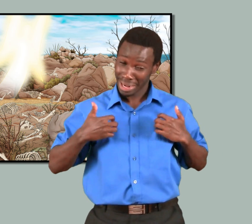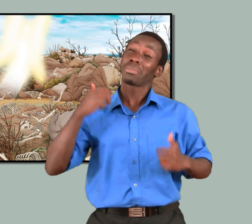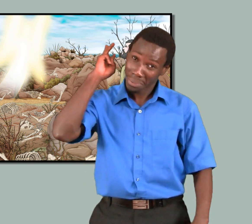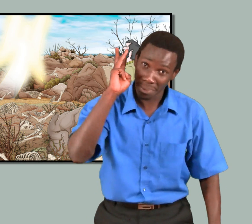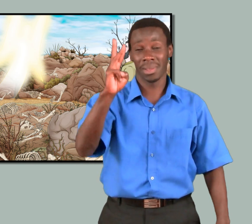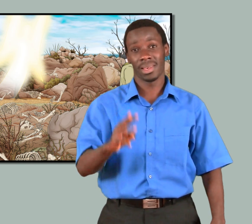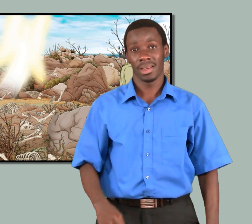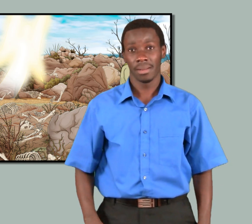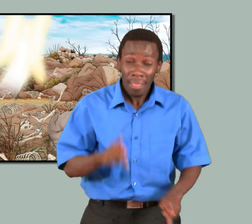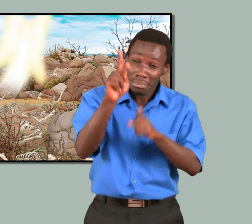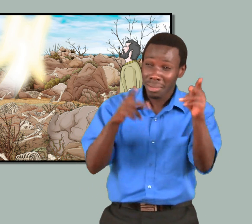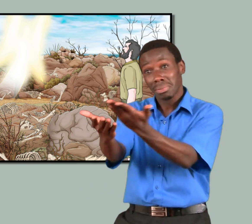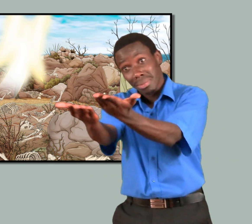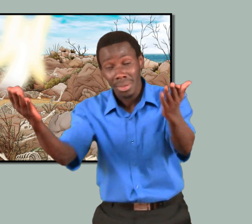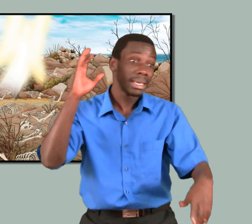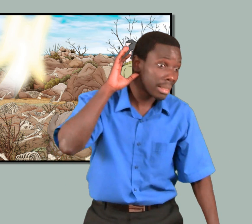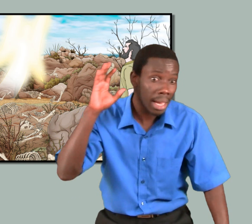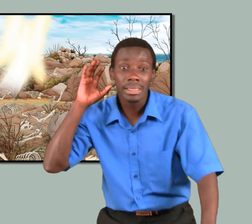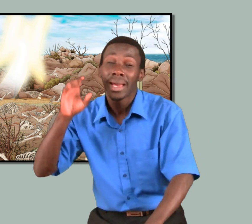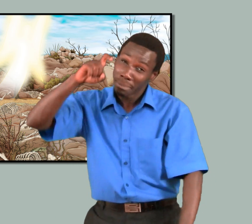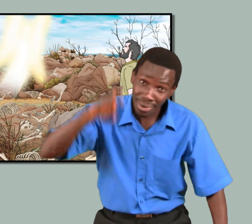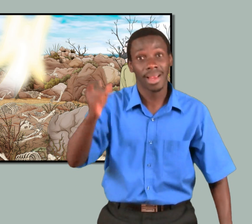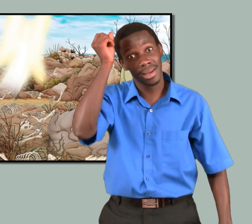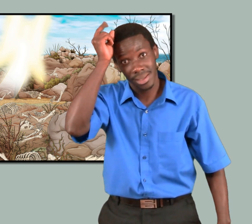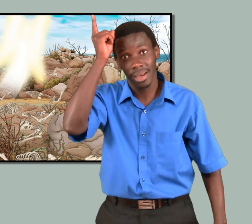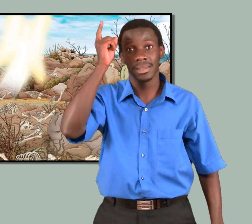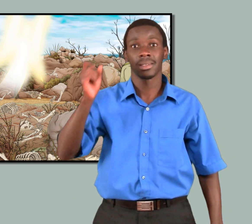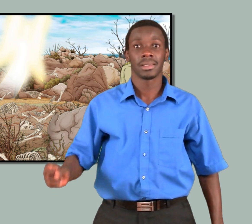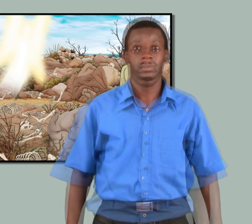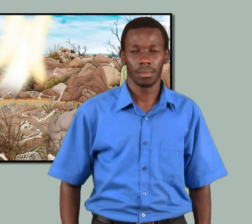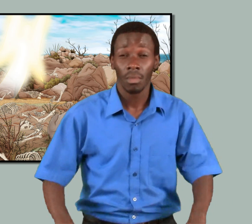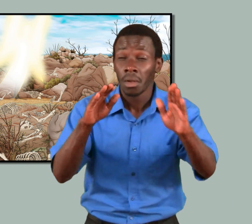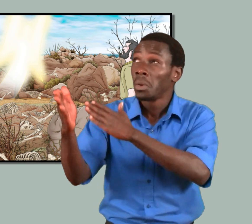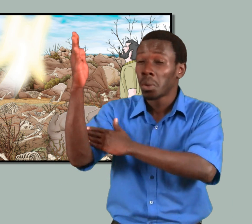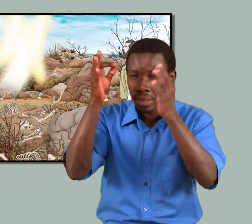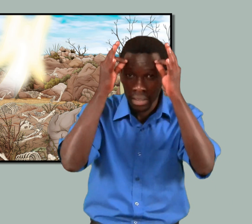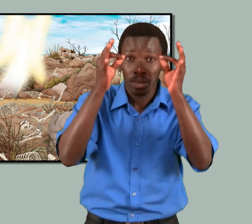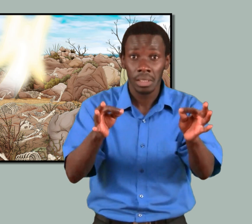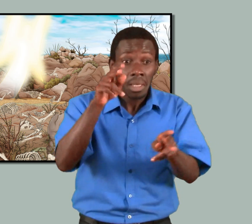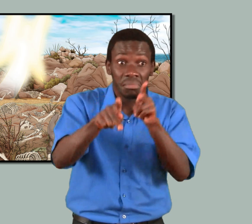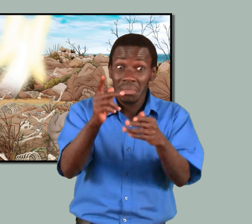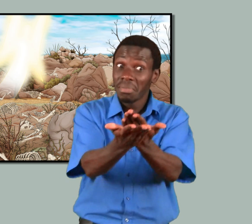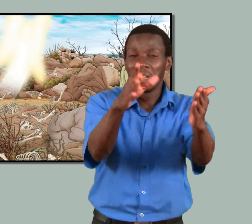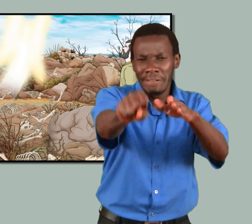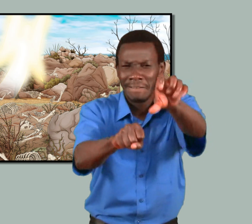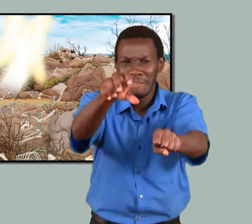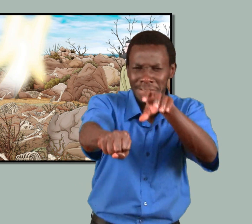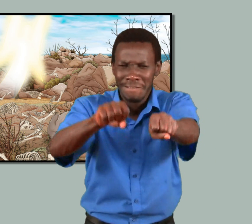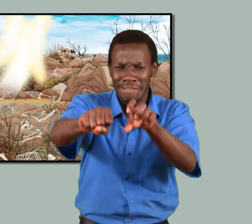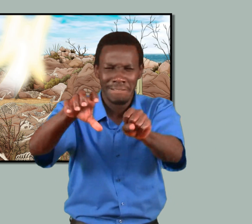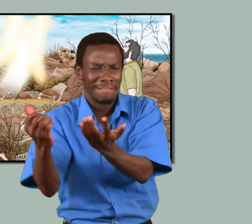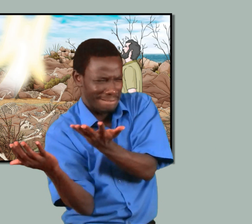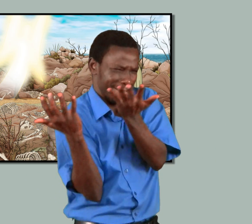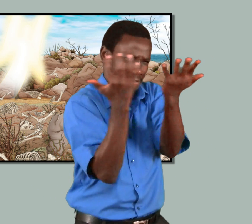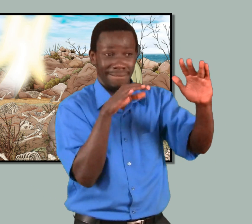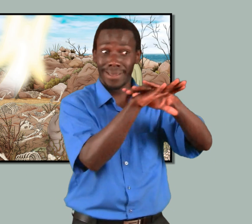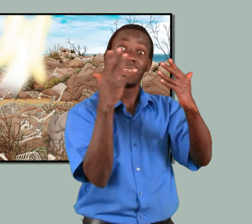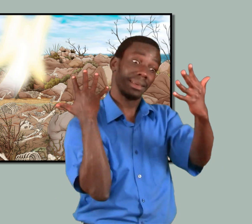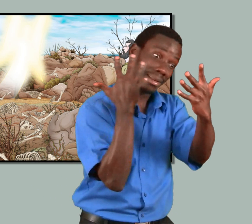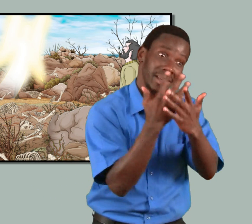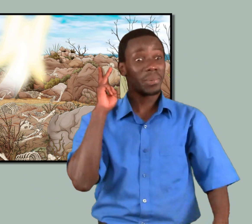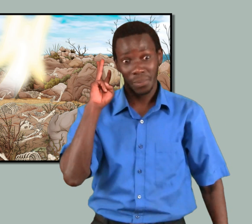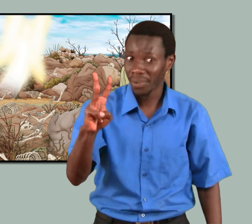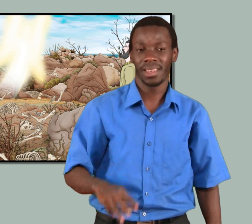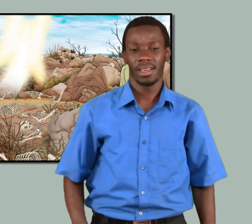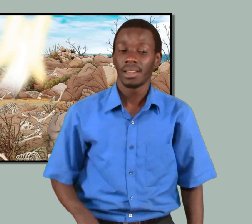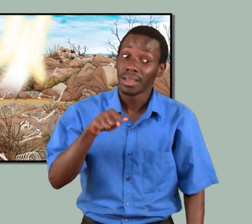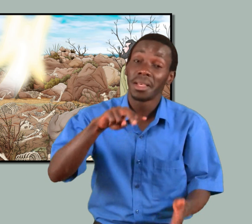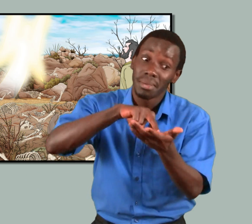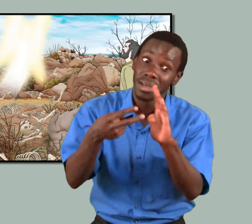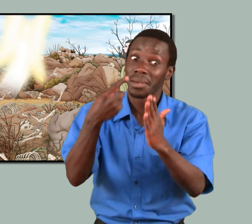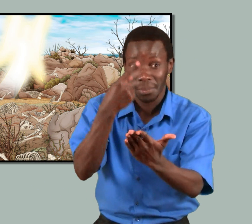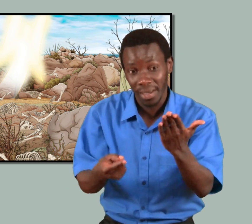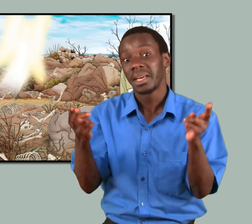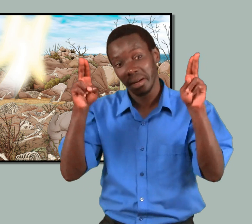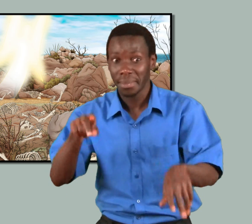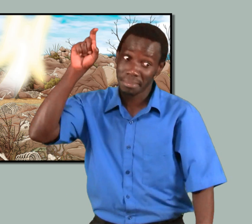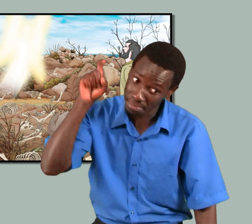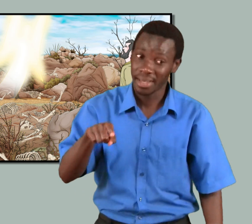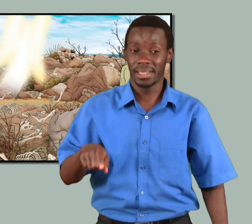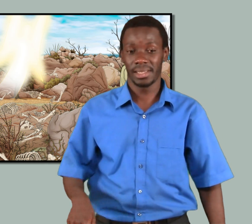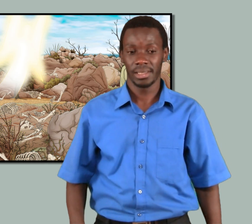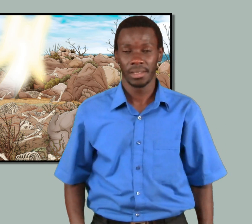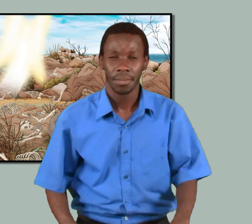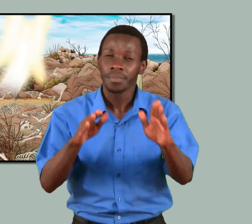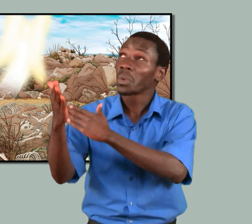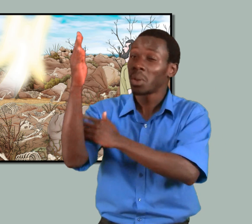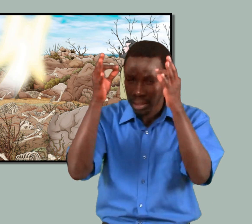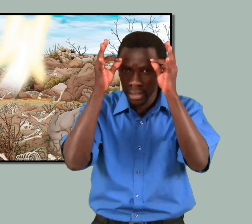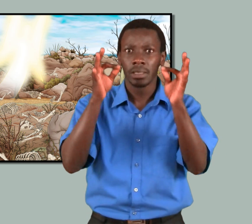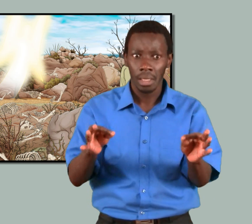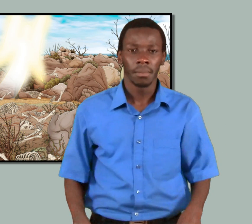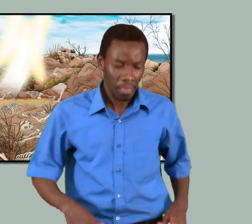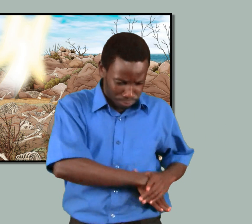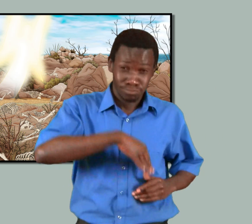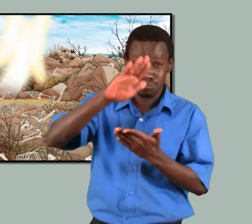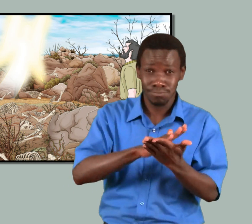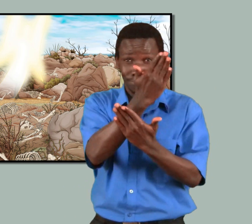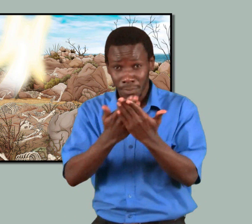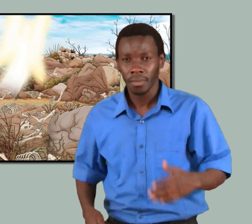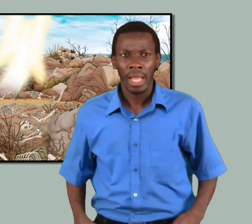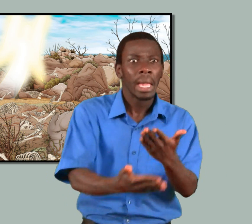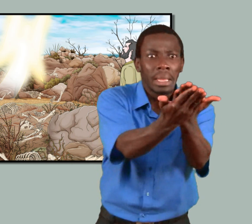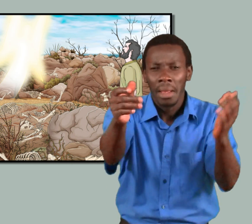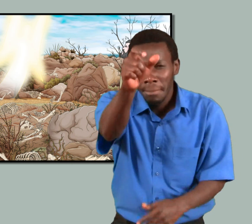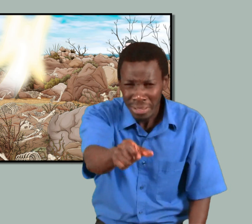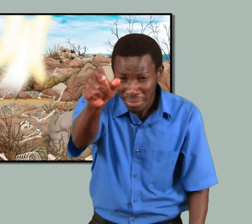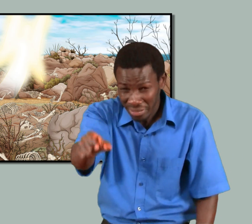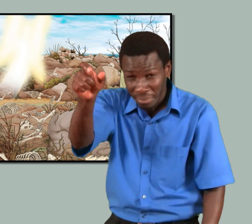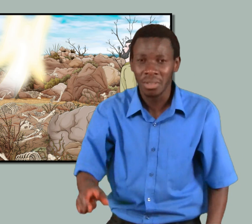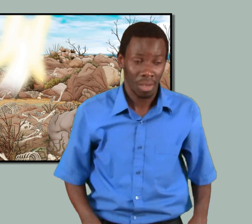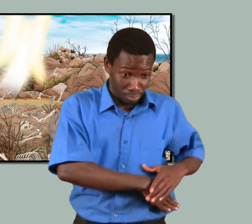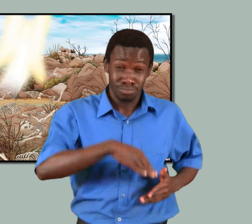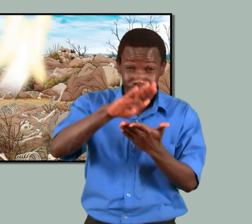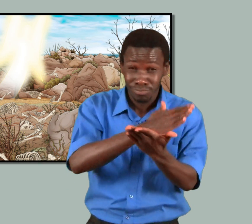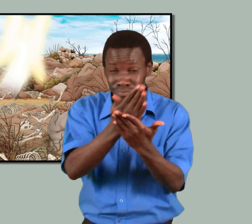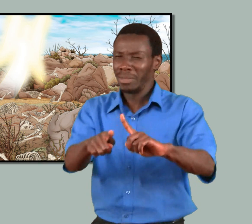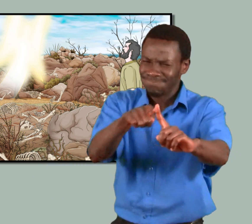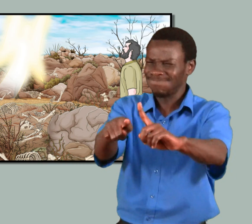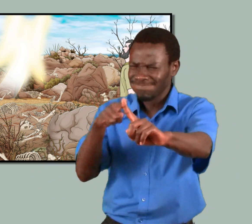He who has an ear, let him hear: “If anyone is destined for captivity, into captivity he will go;